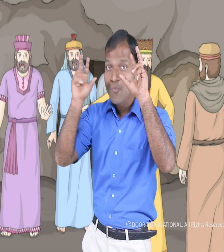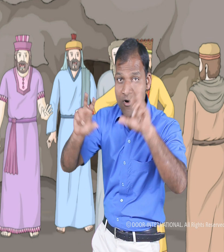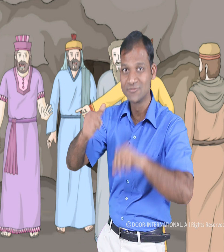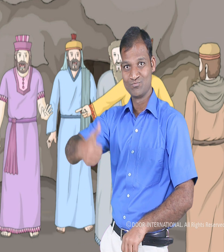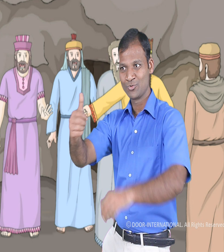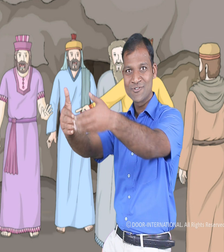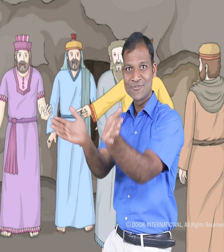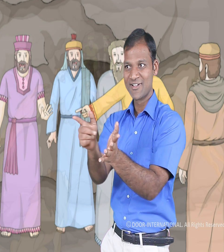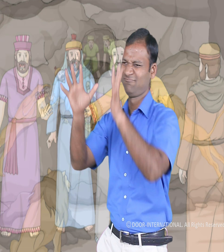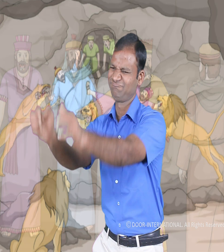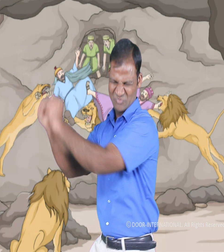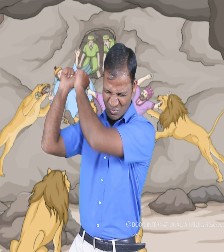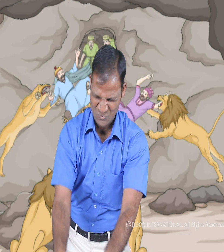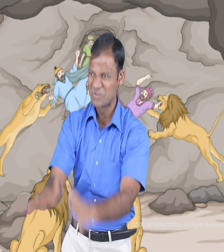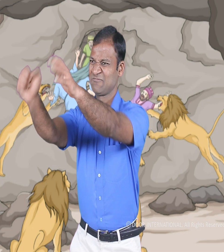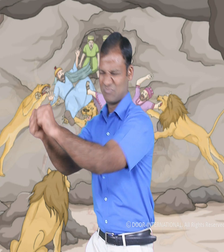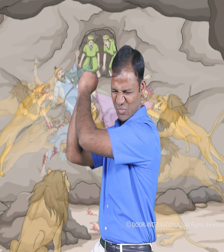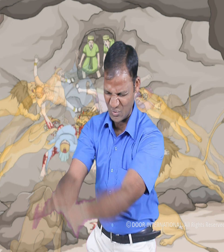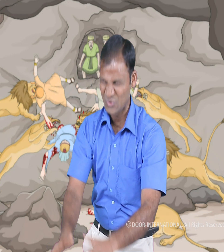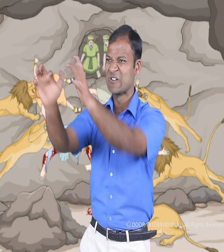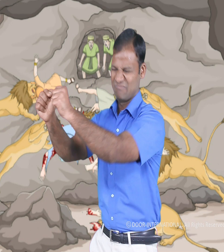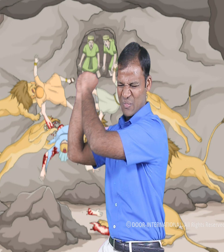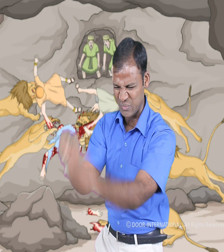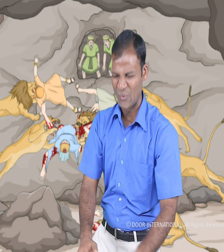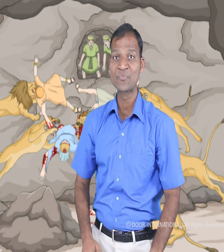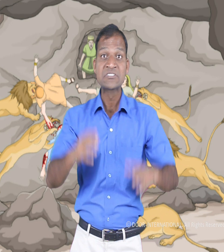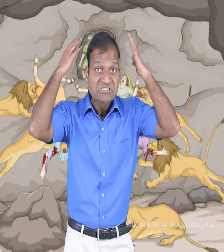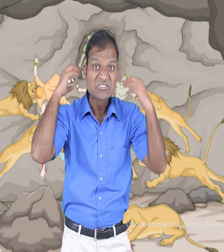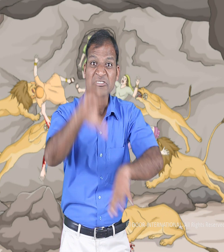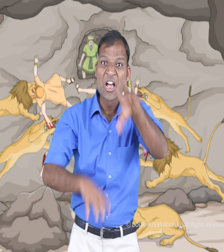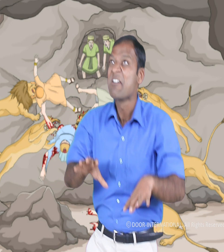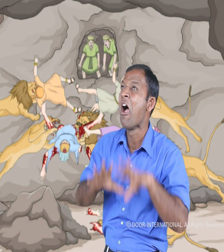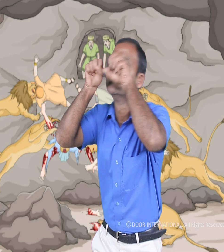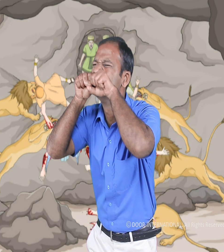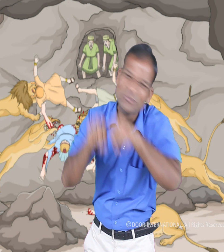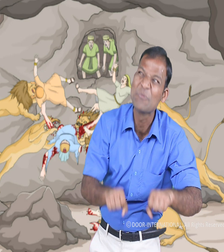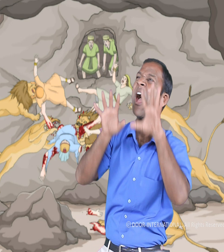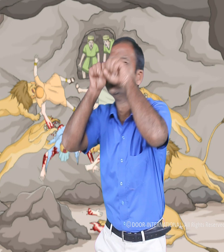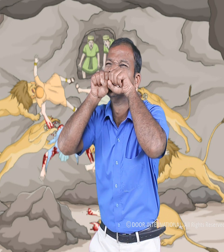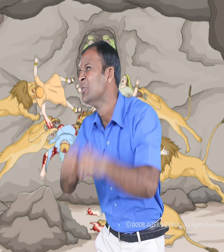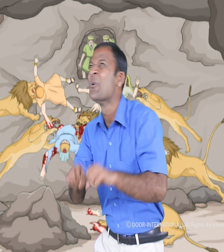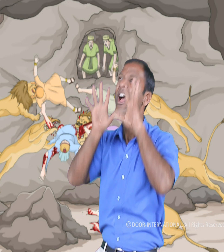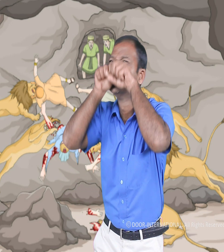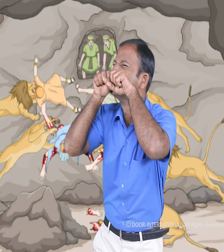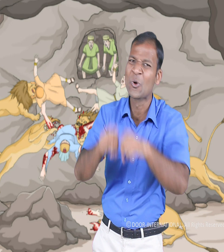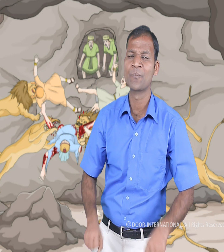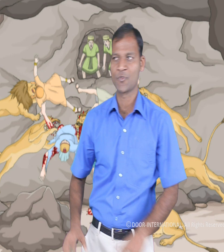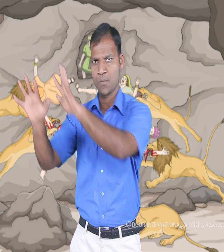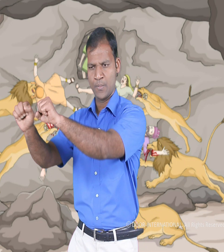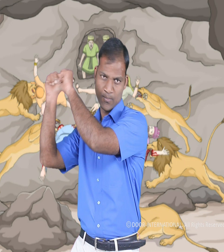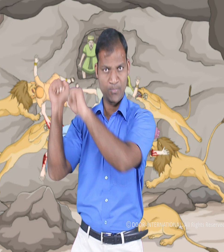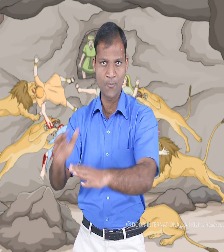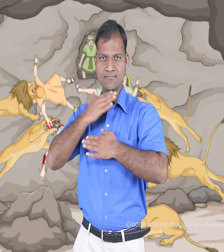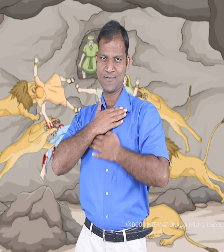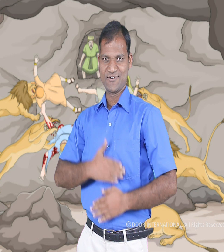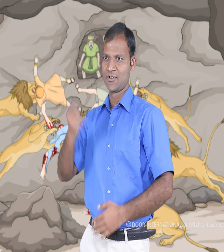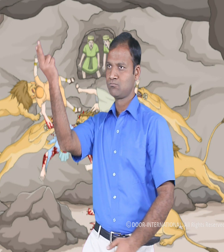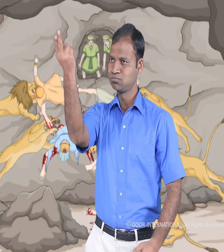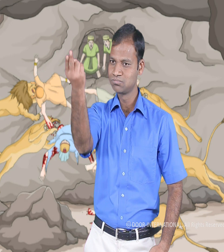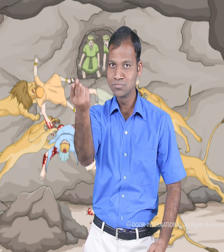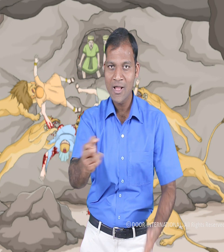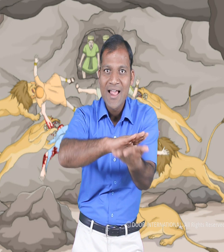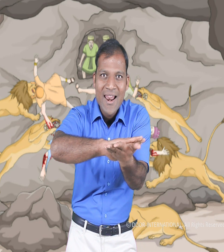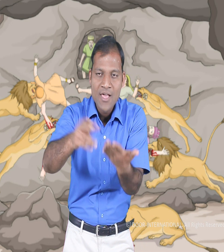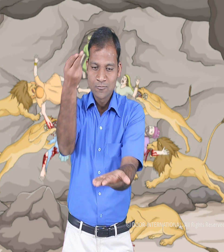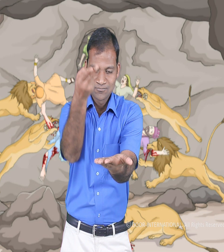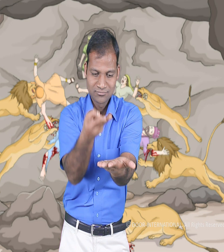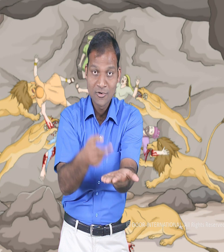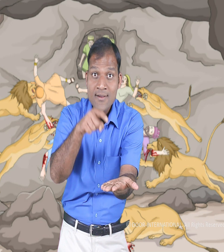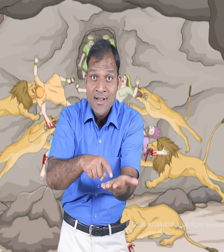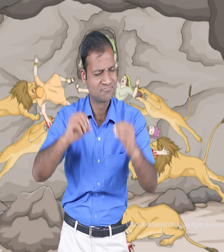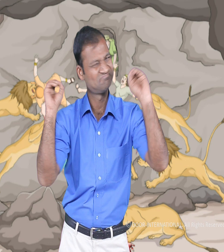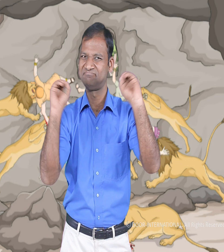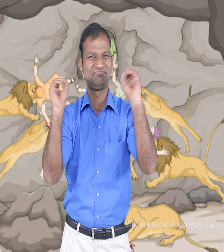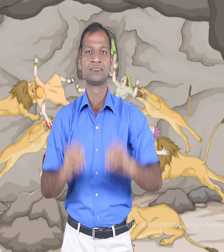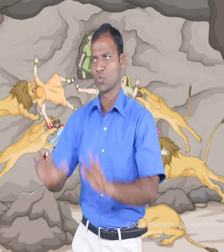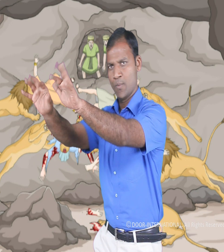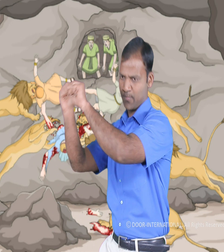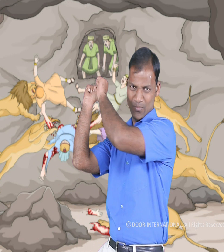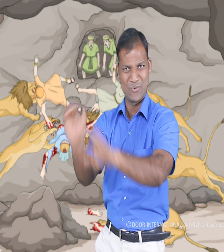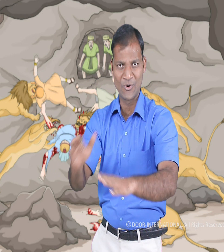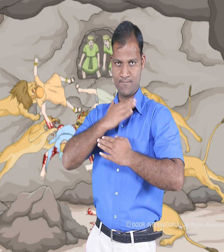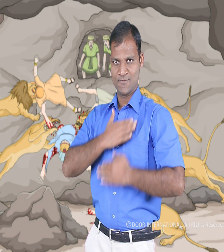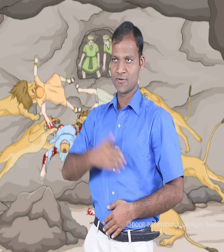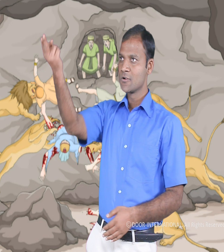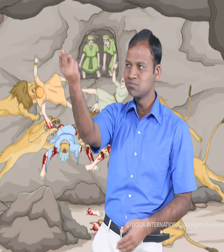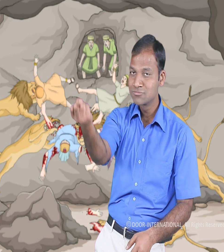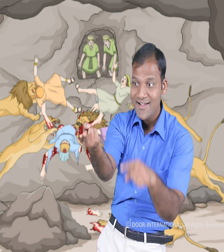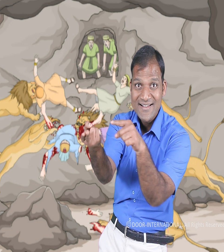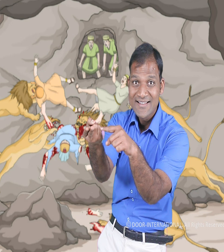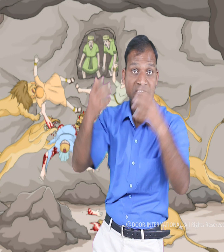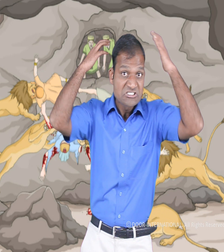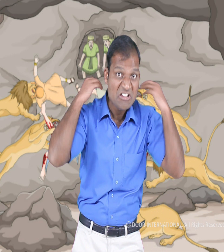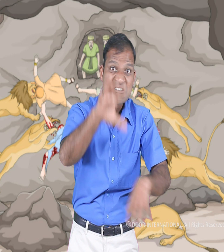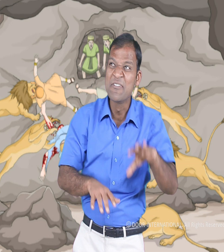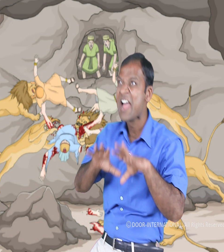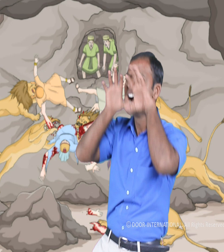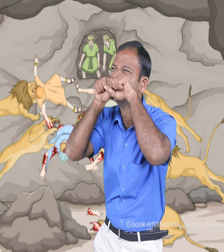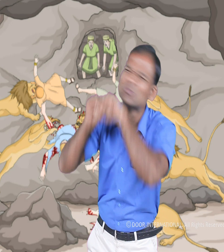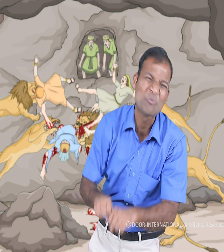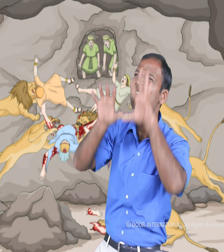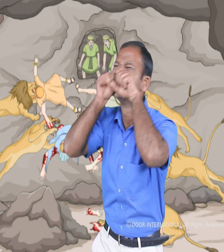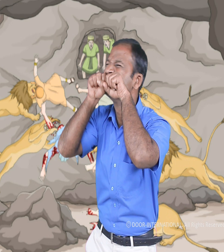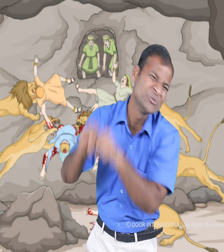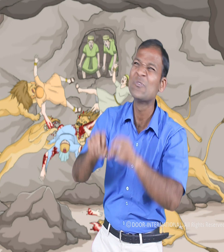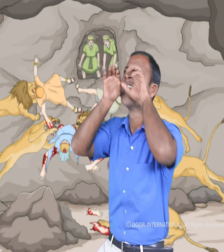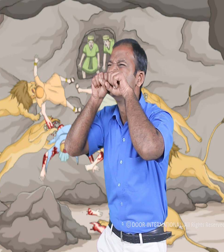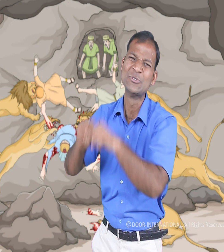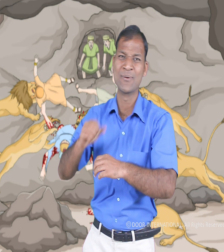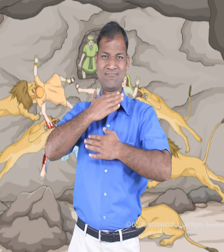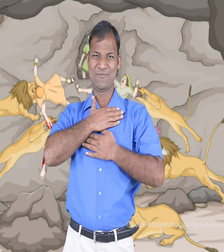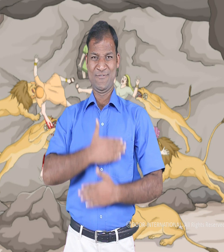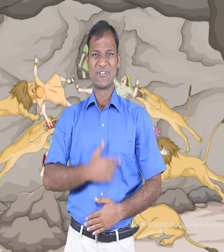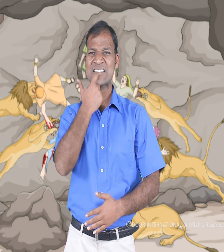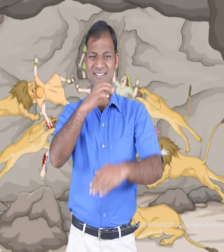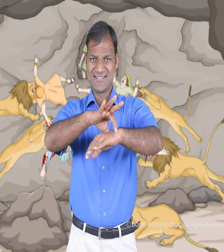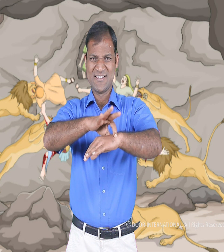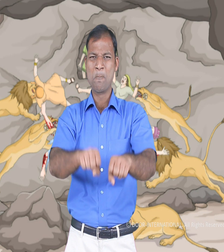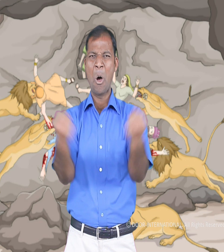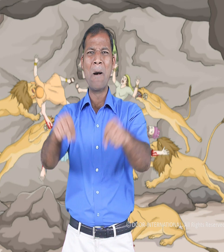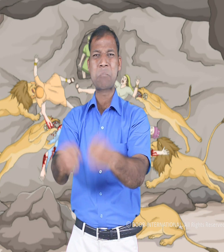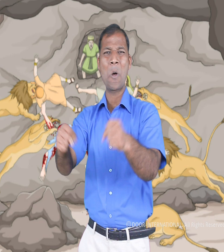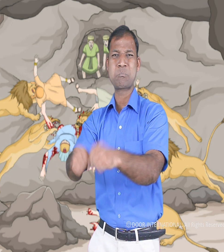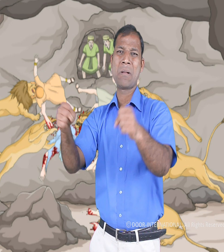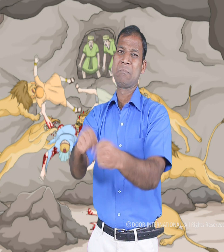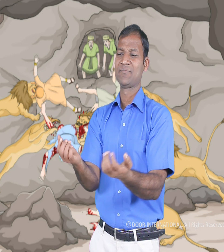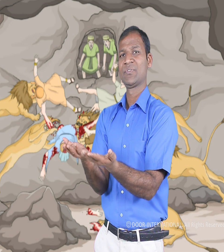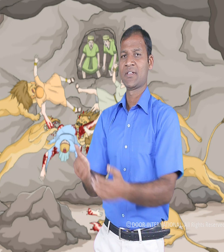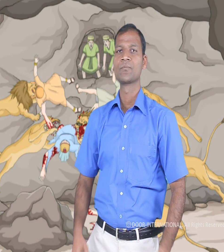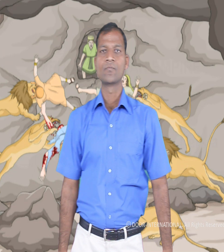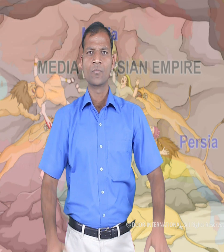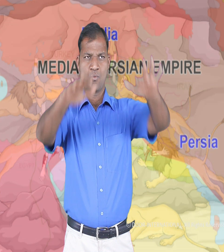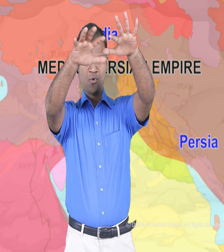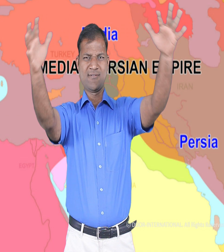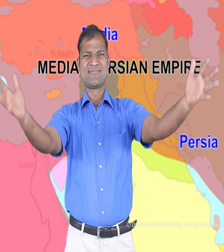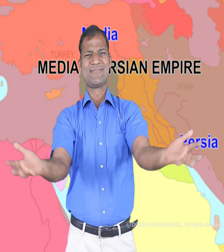And before they had reached the bottom of the den, the lions overpowered them and crushed all their bones.